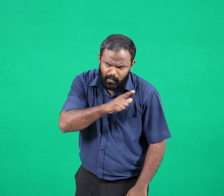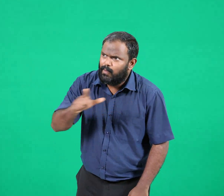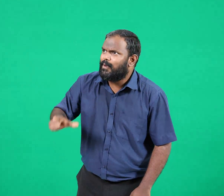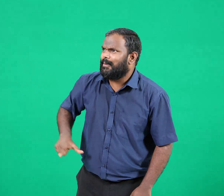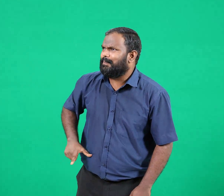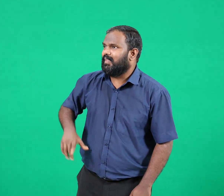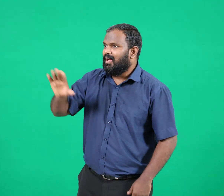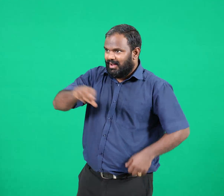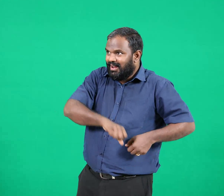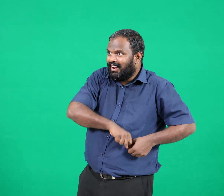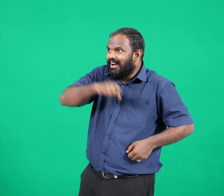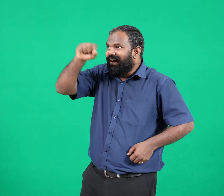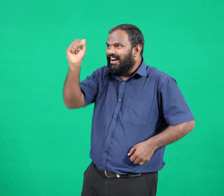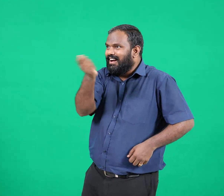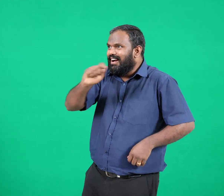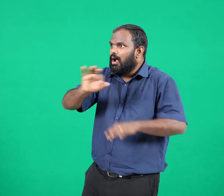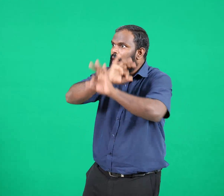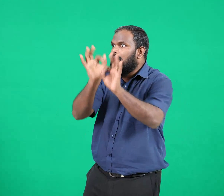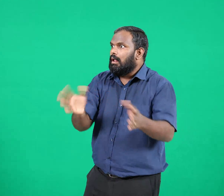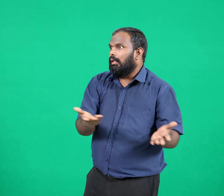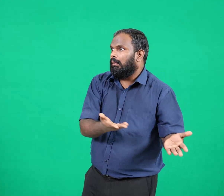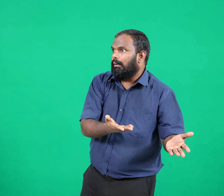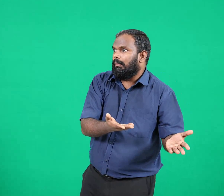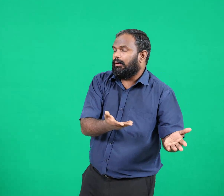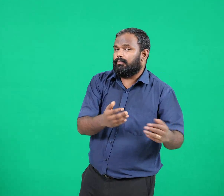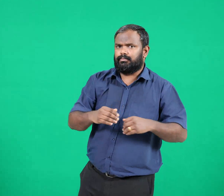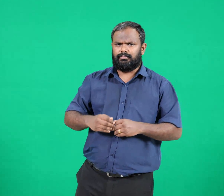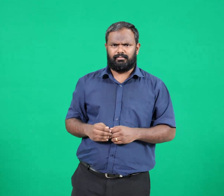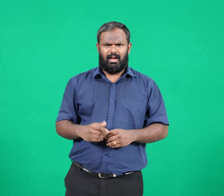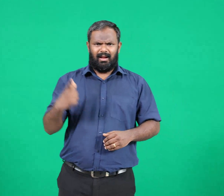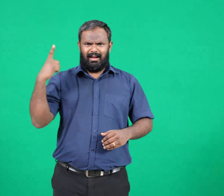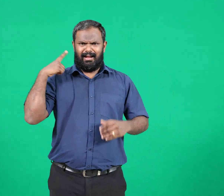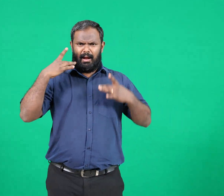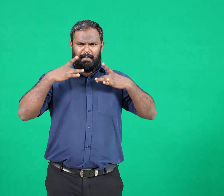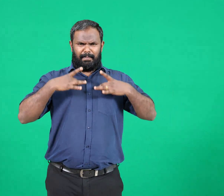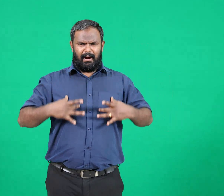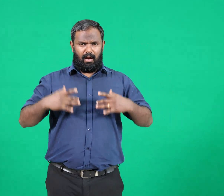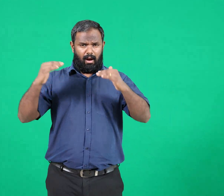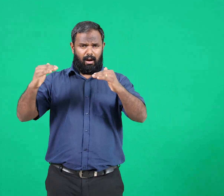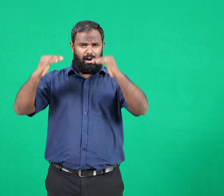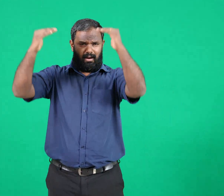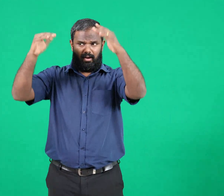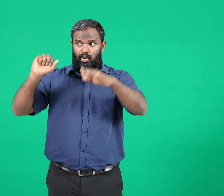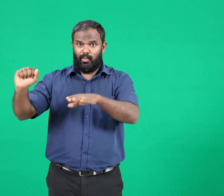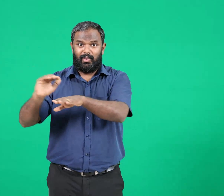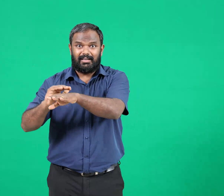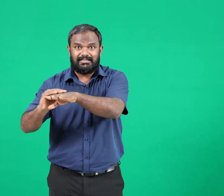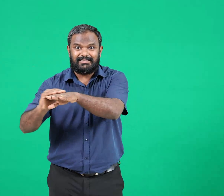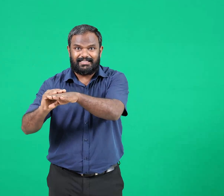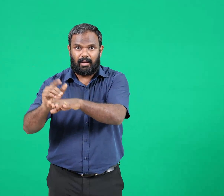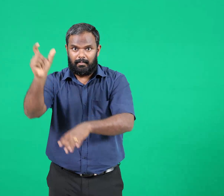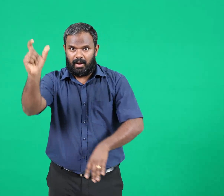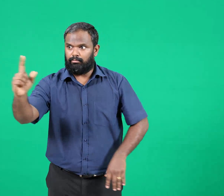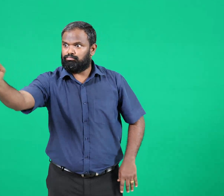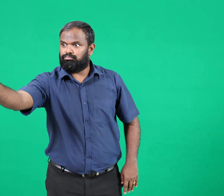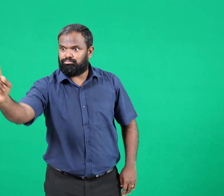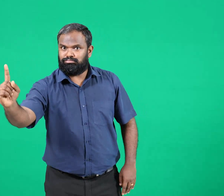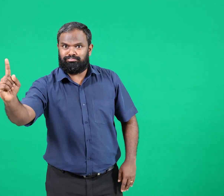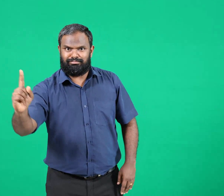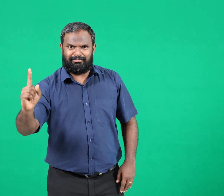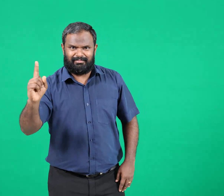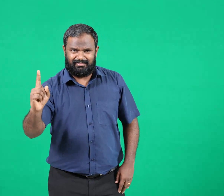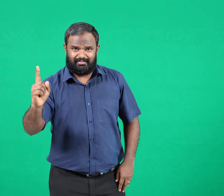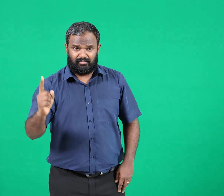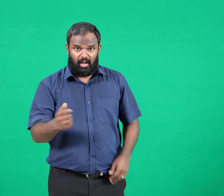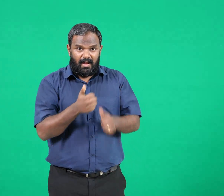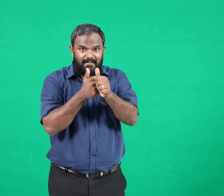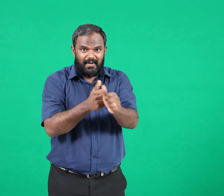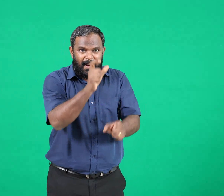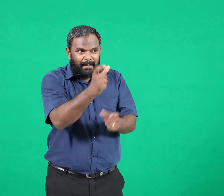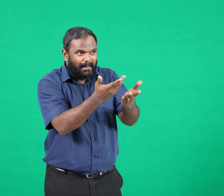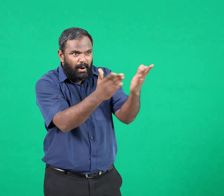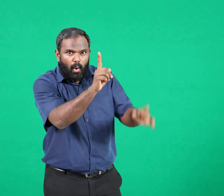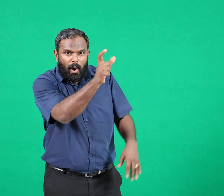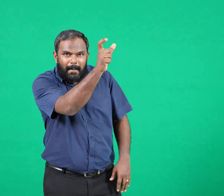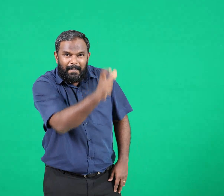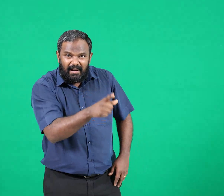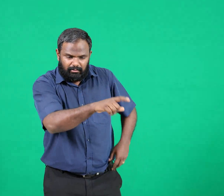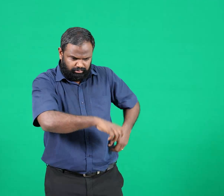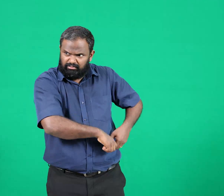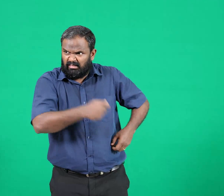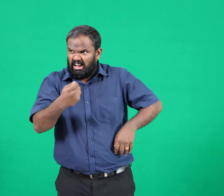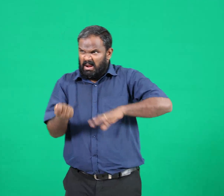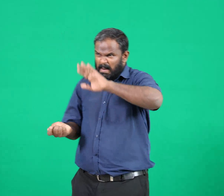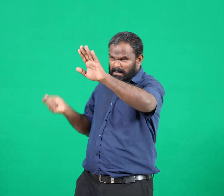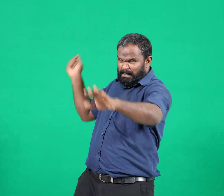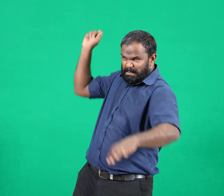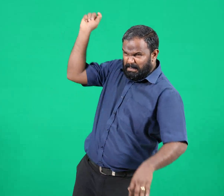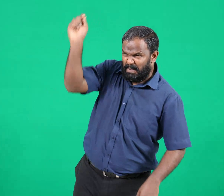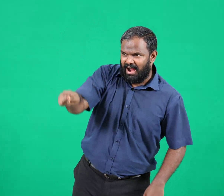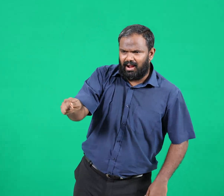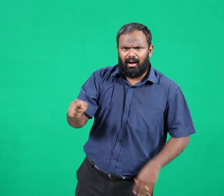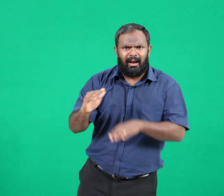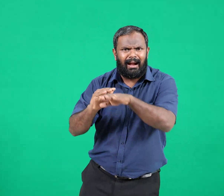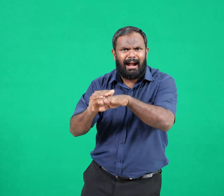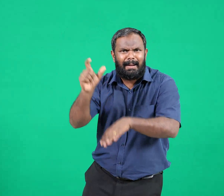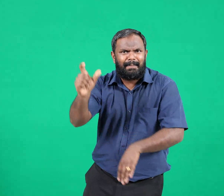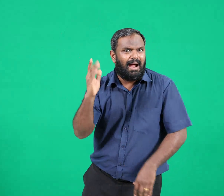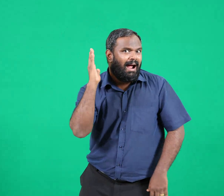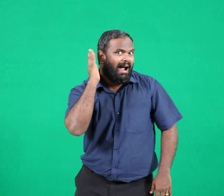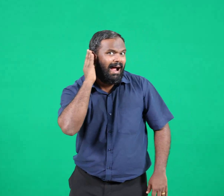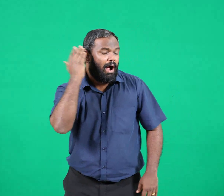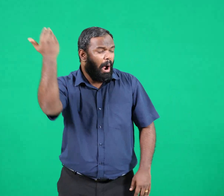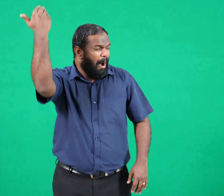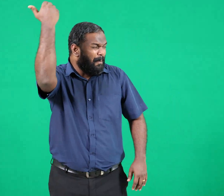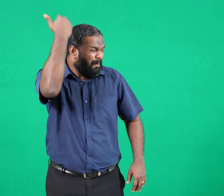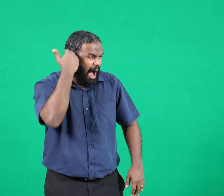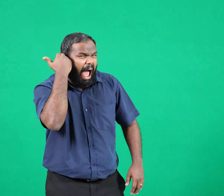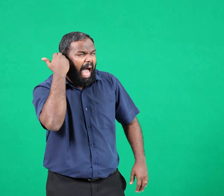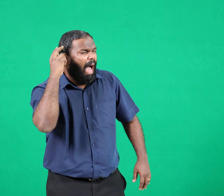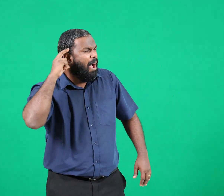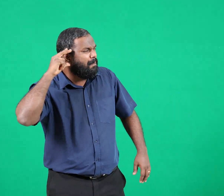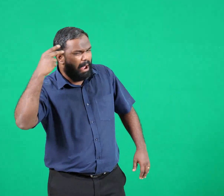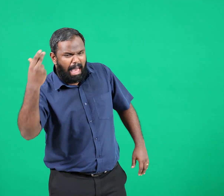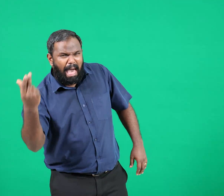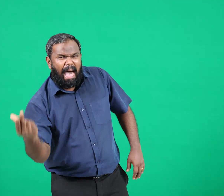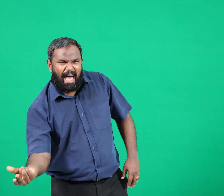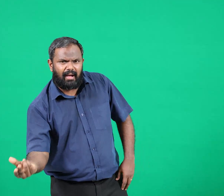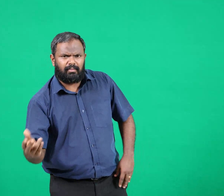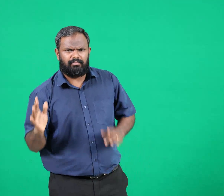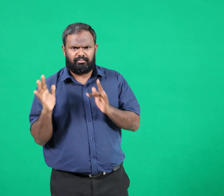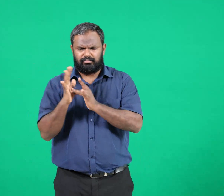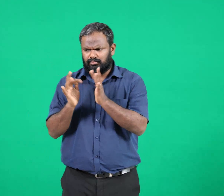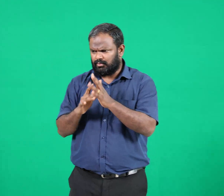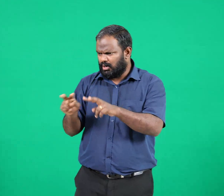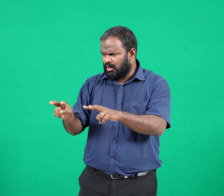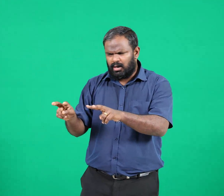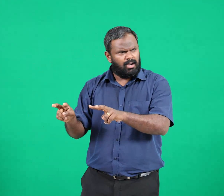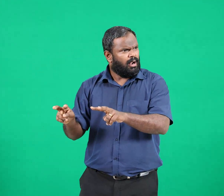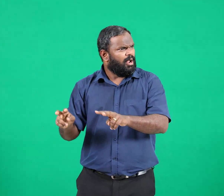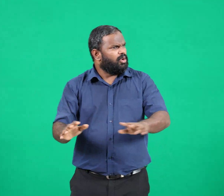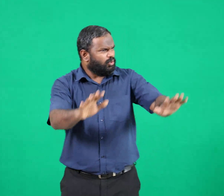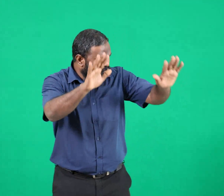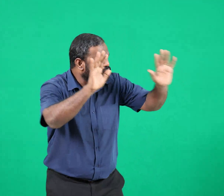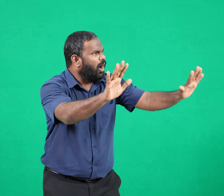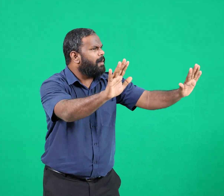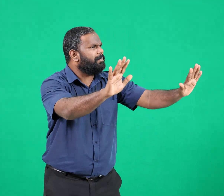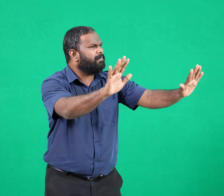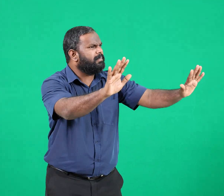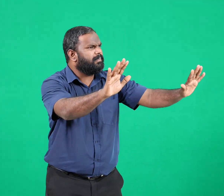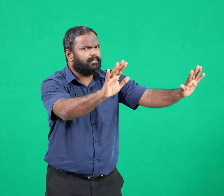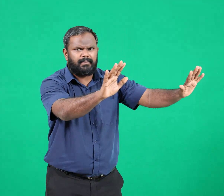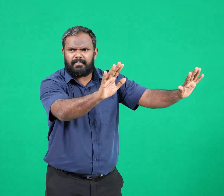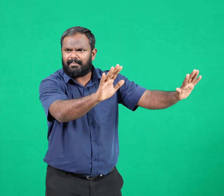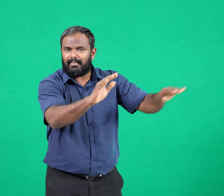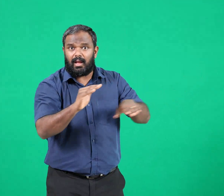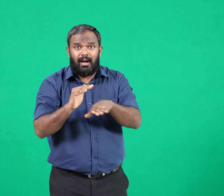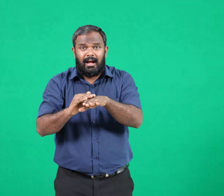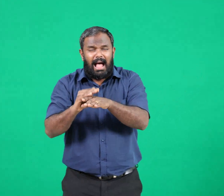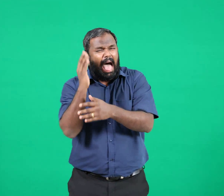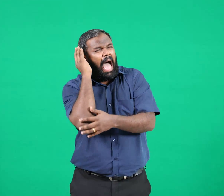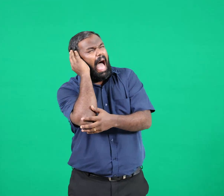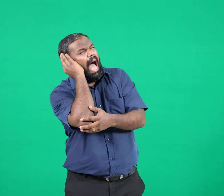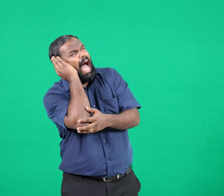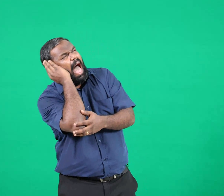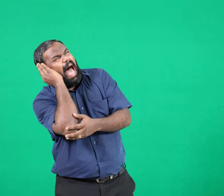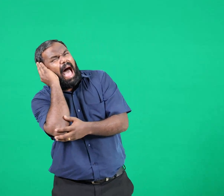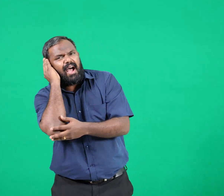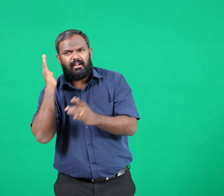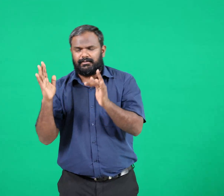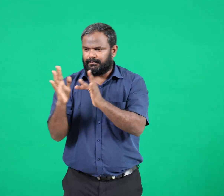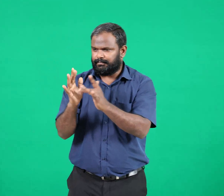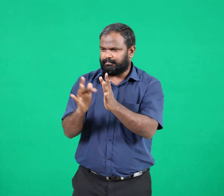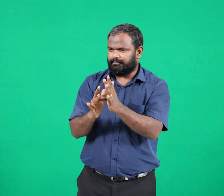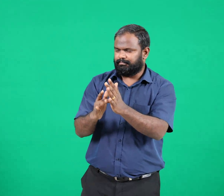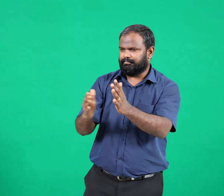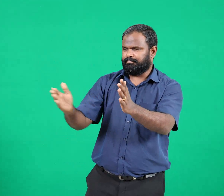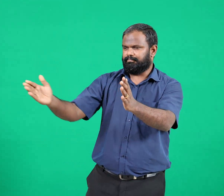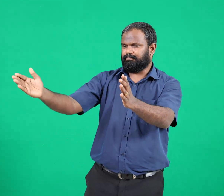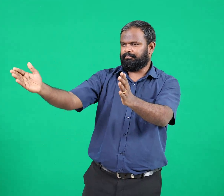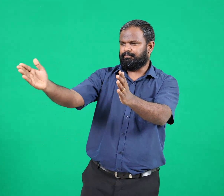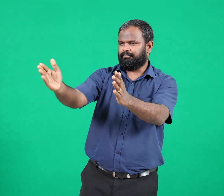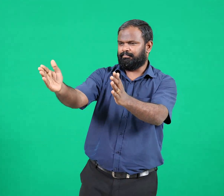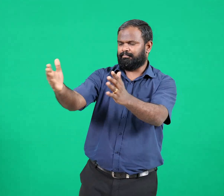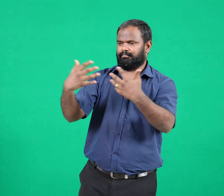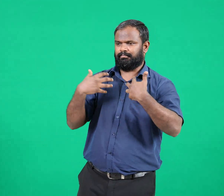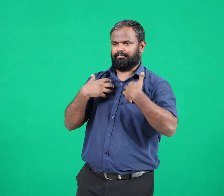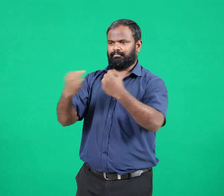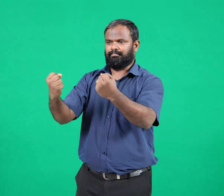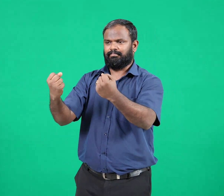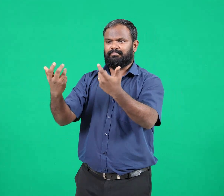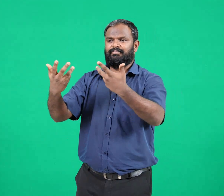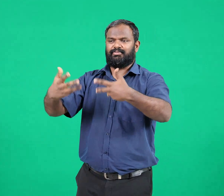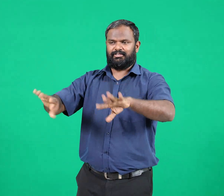And one of them struck the servant of the high priest, cutting off his right ear. But Jesus answered, "No more of this!"